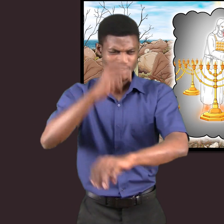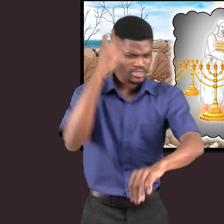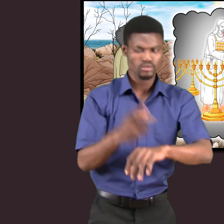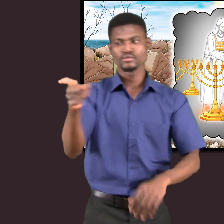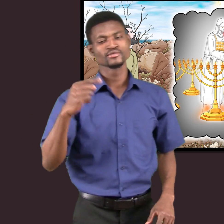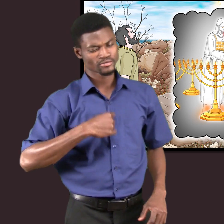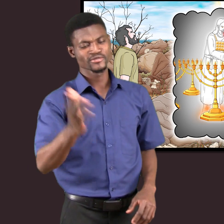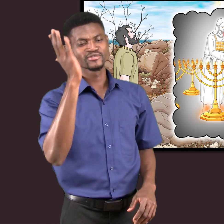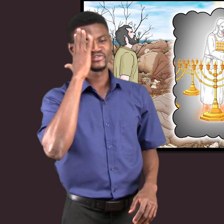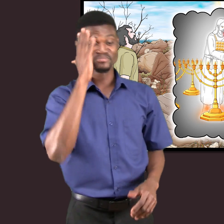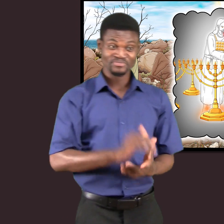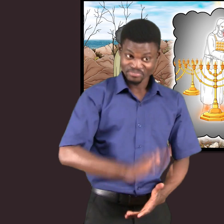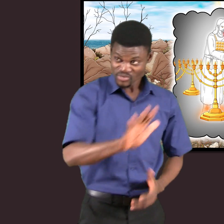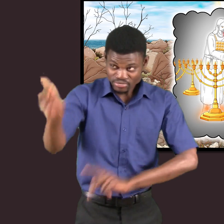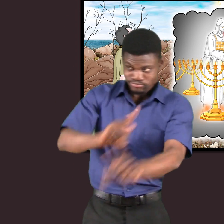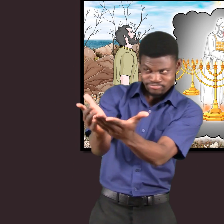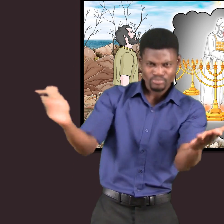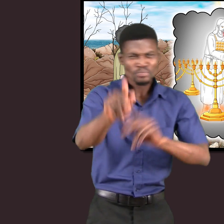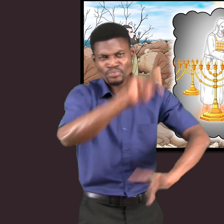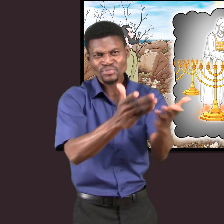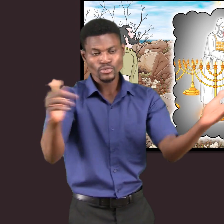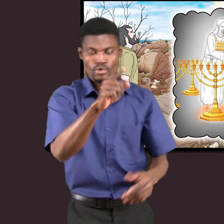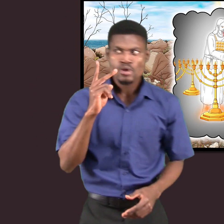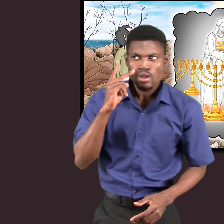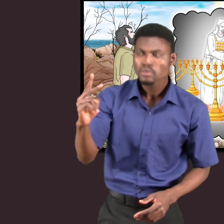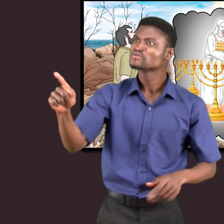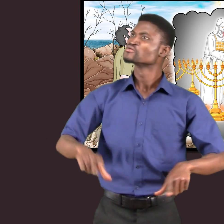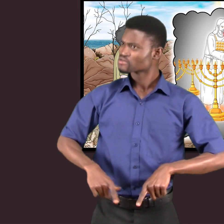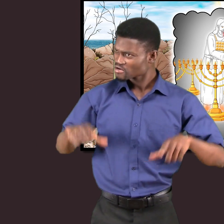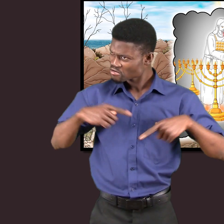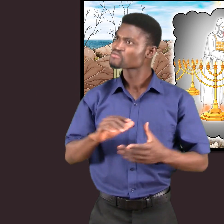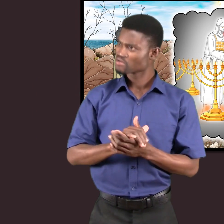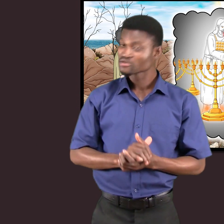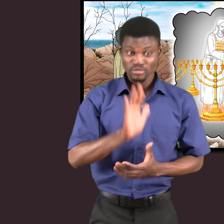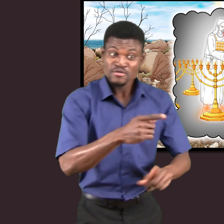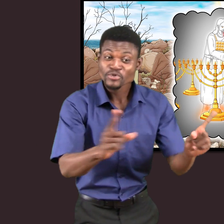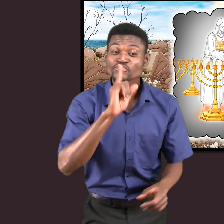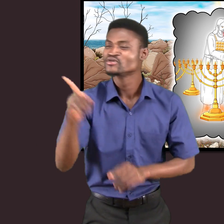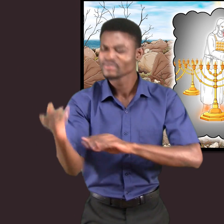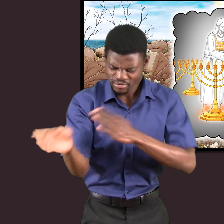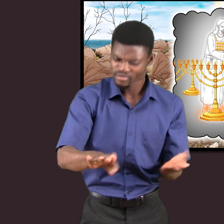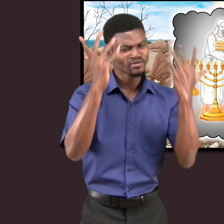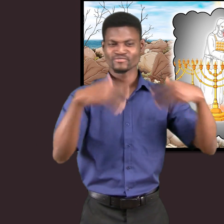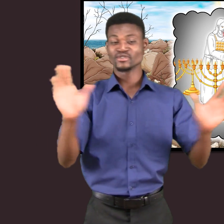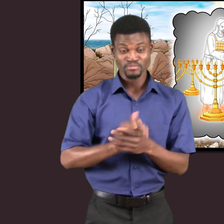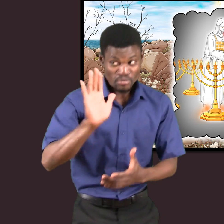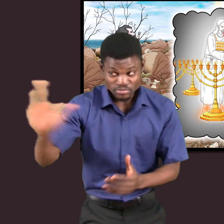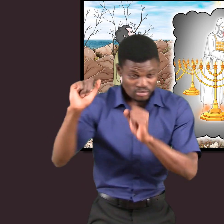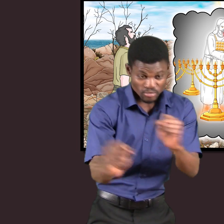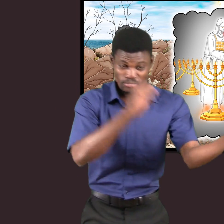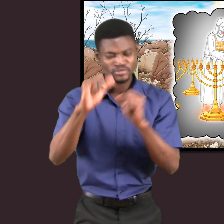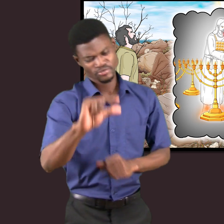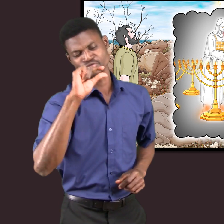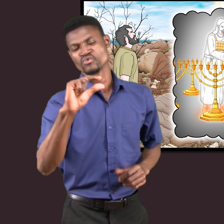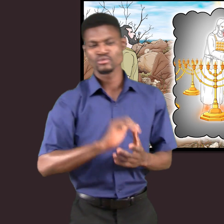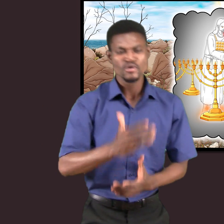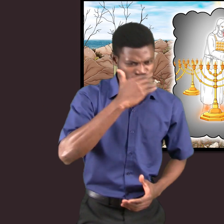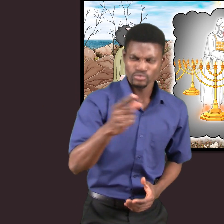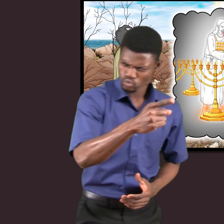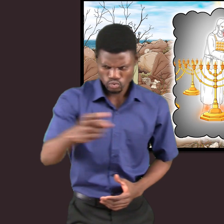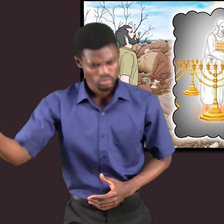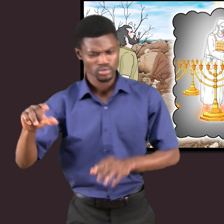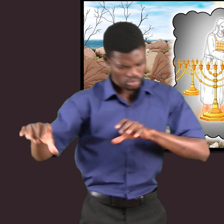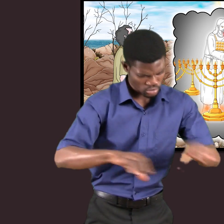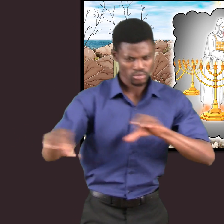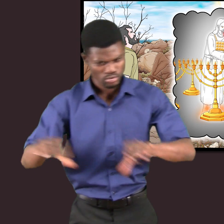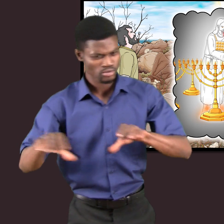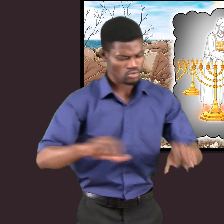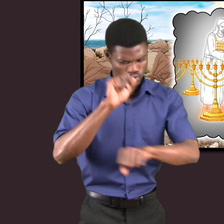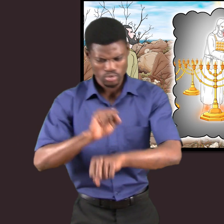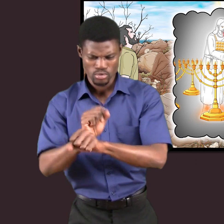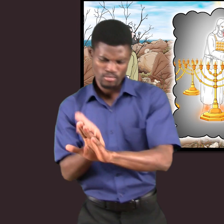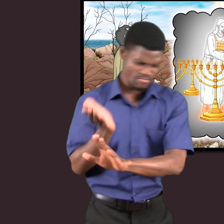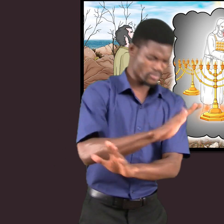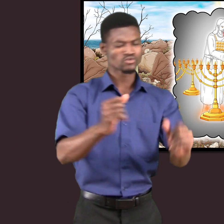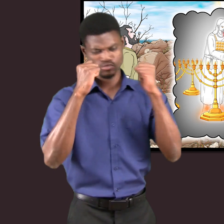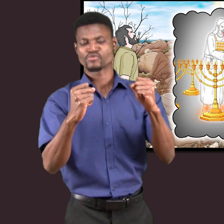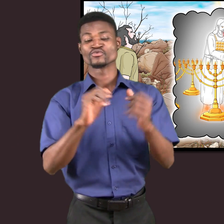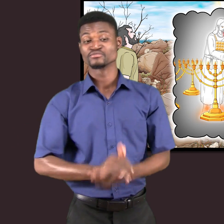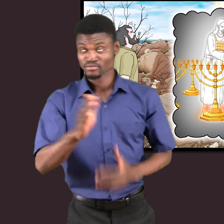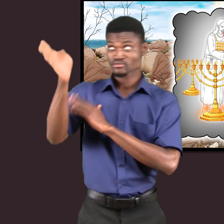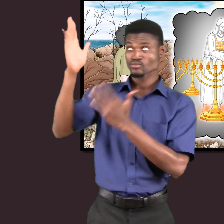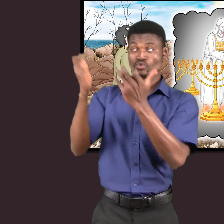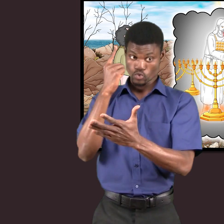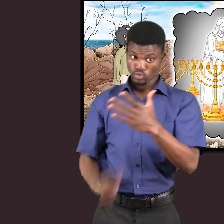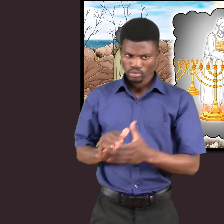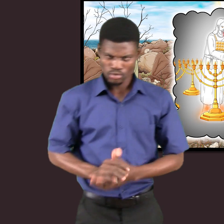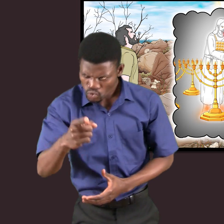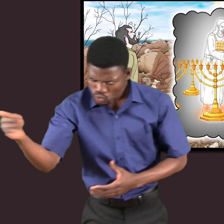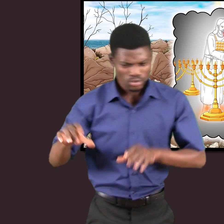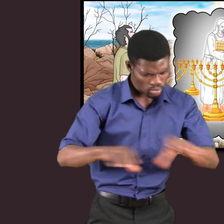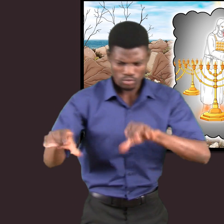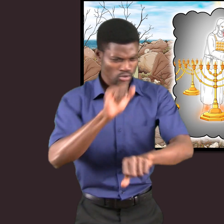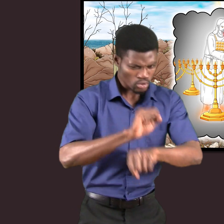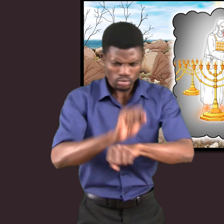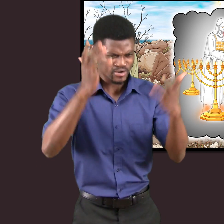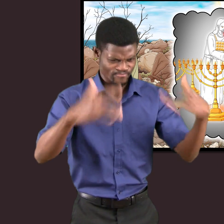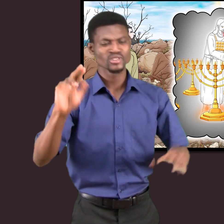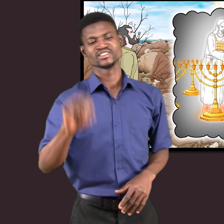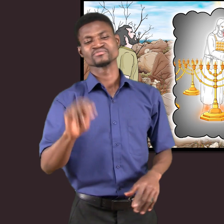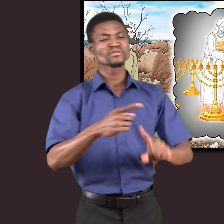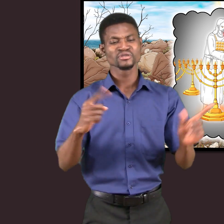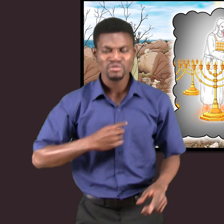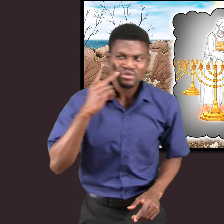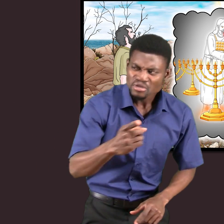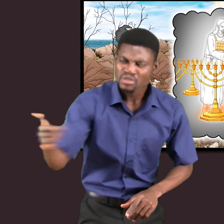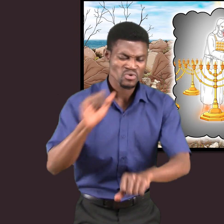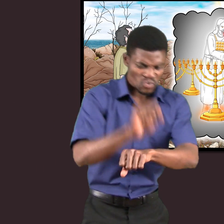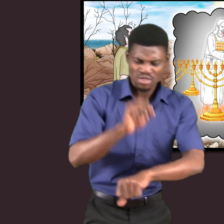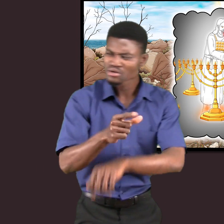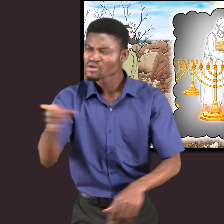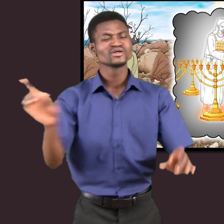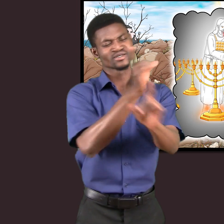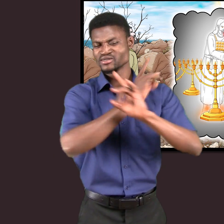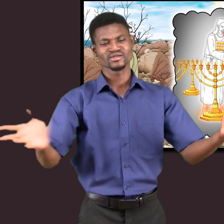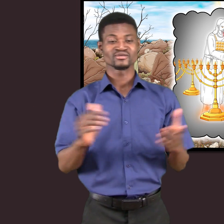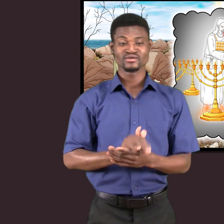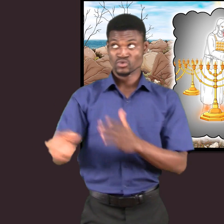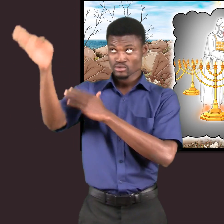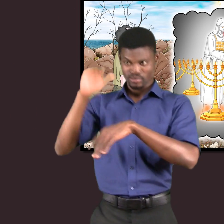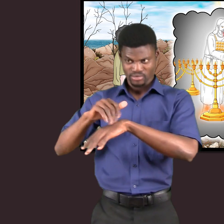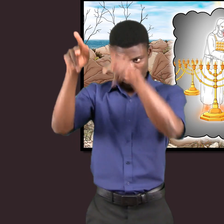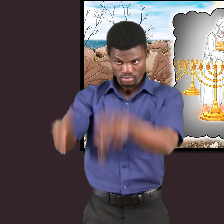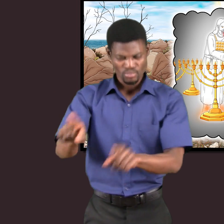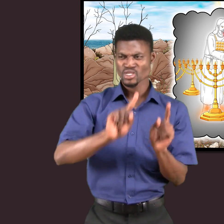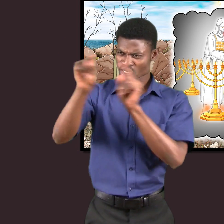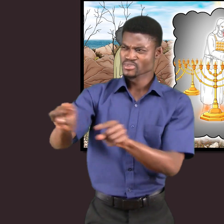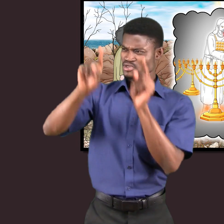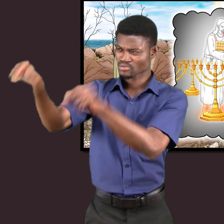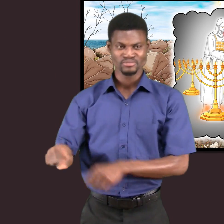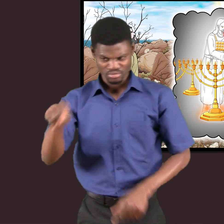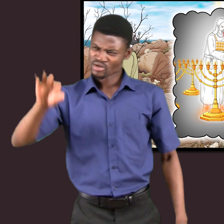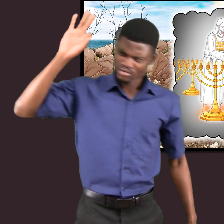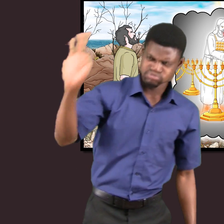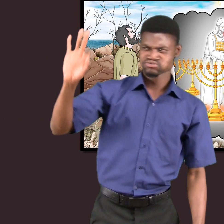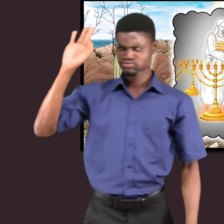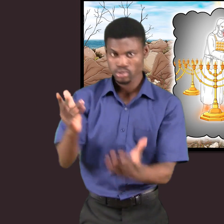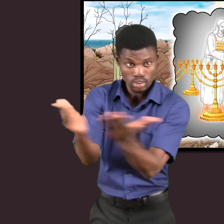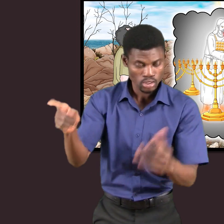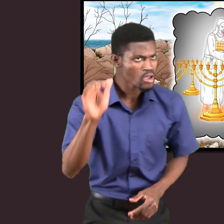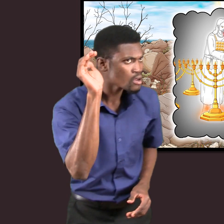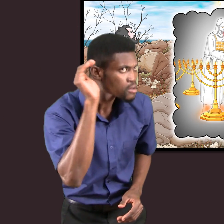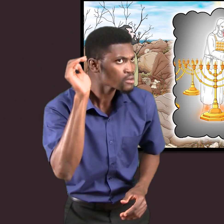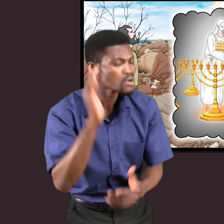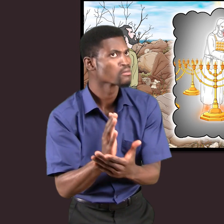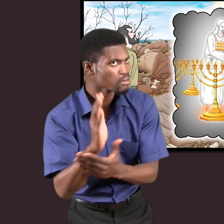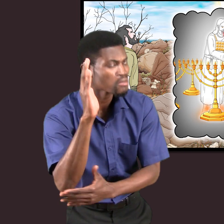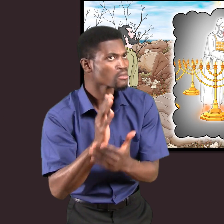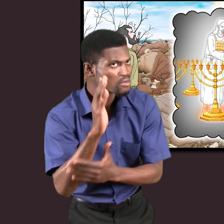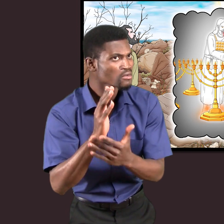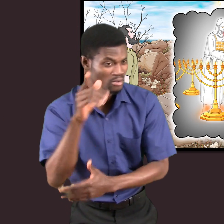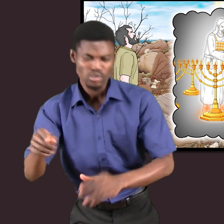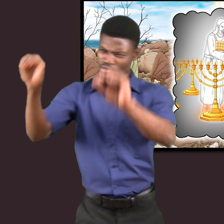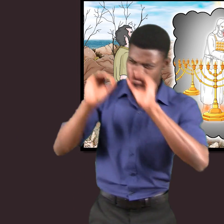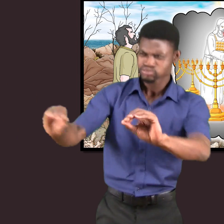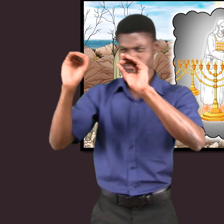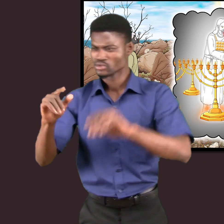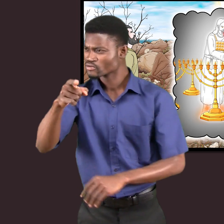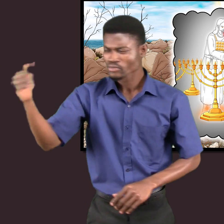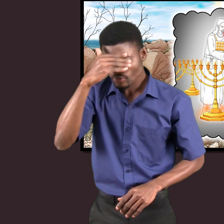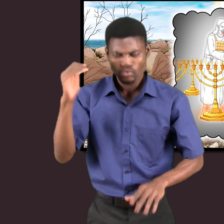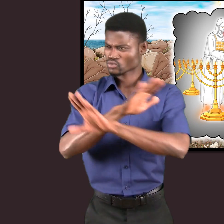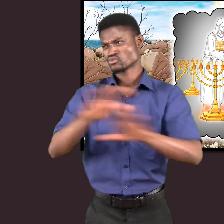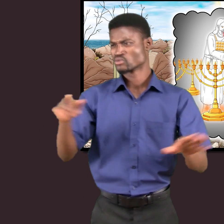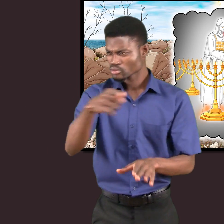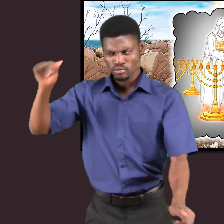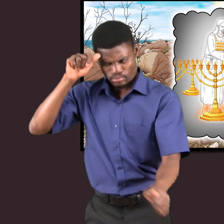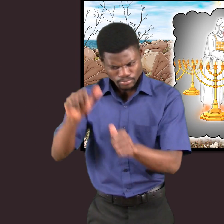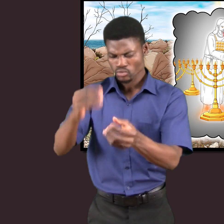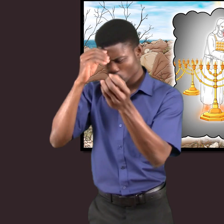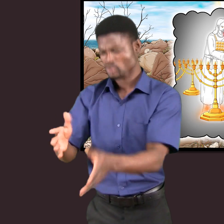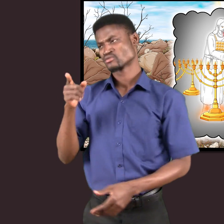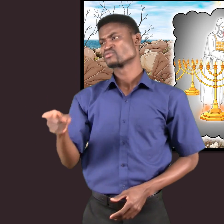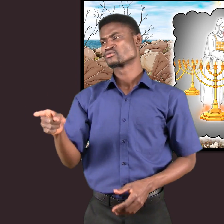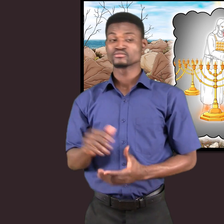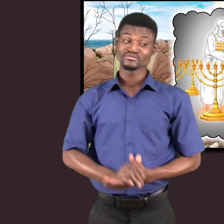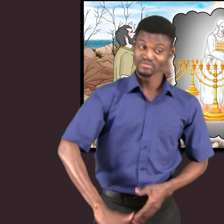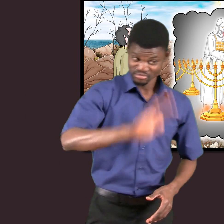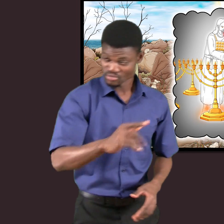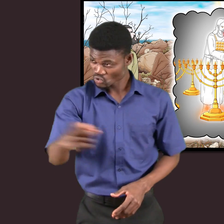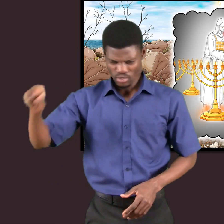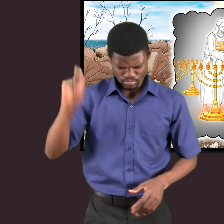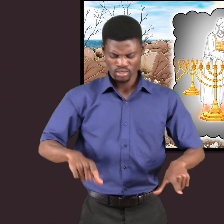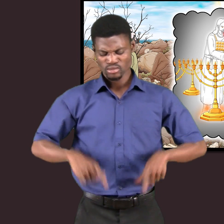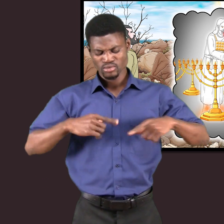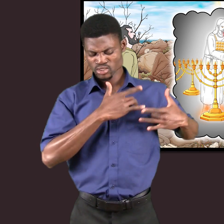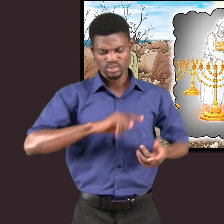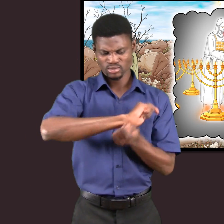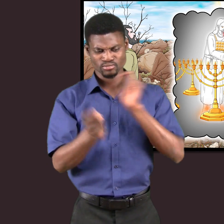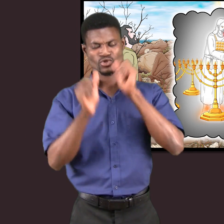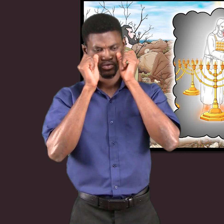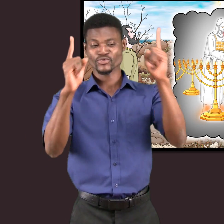Wake up and strengthen what remains, which was about to die; for I have found your deeds incomplete in the sight of My God. Remember, then, what you have received and heard. Keep it and repent.